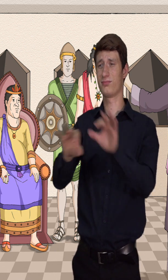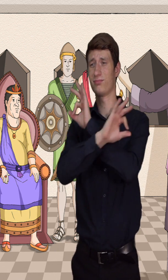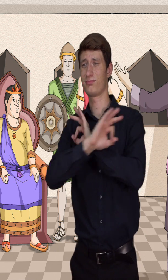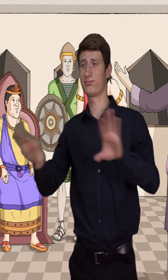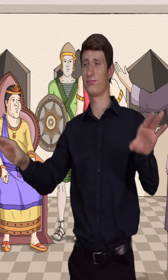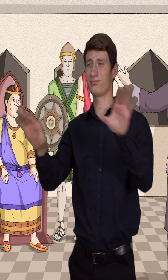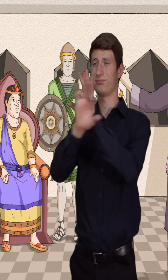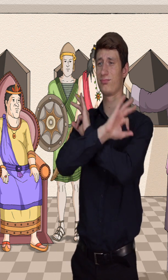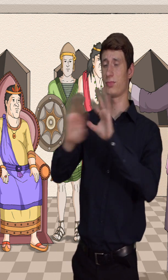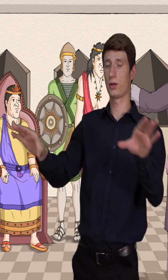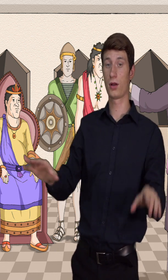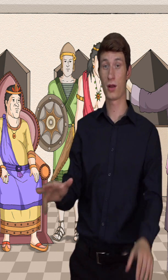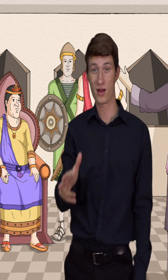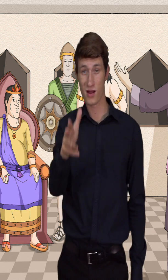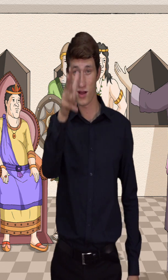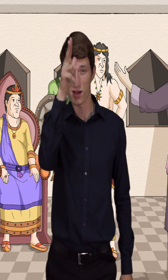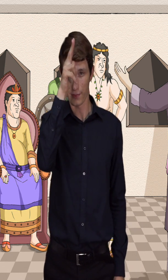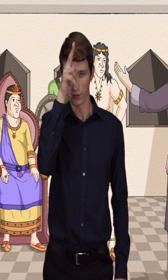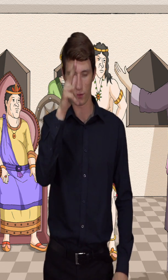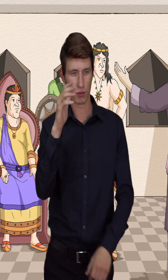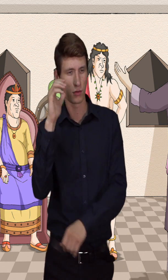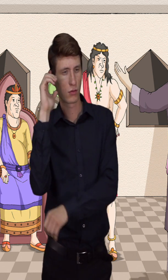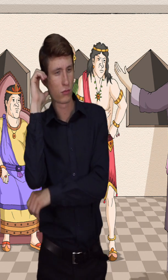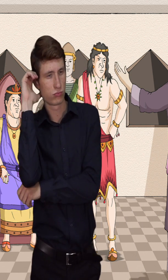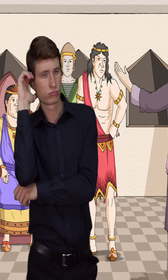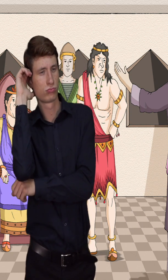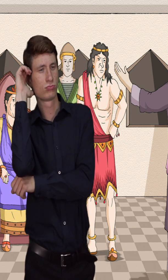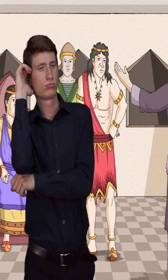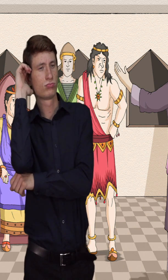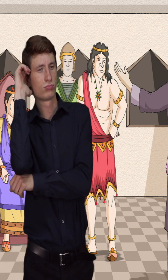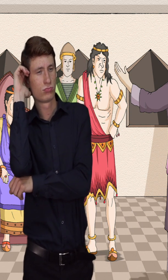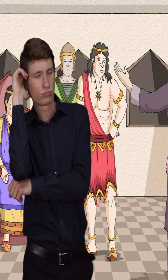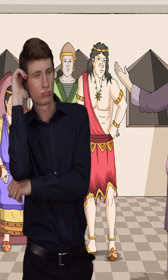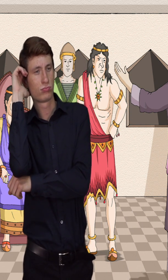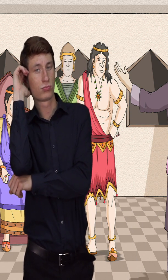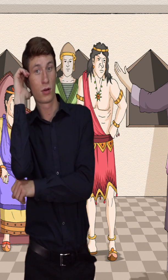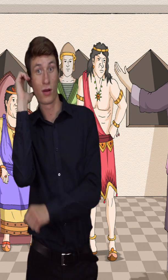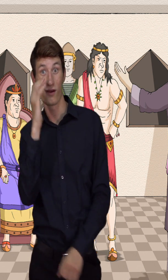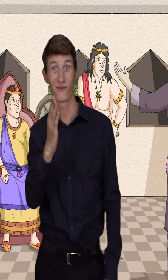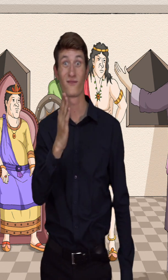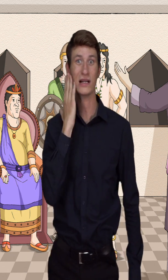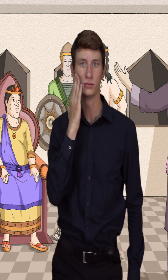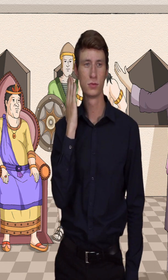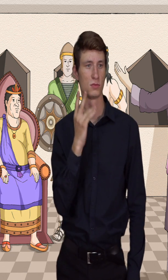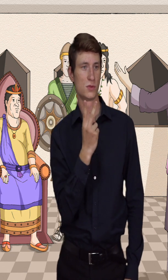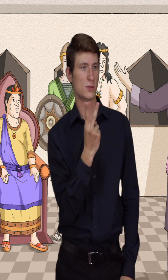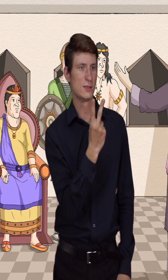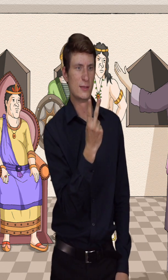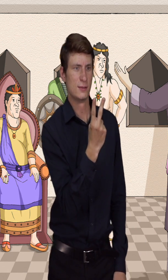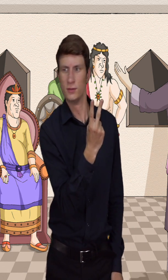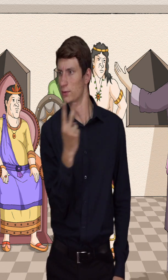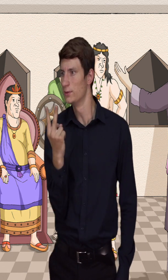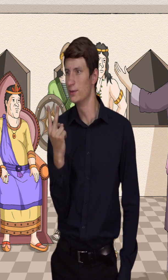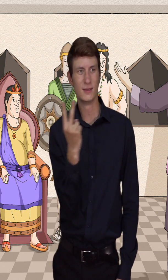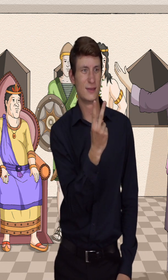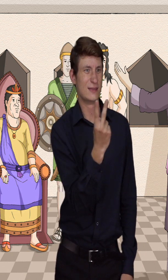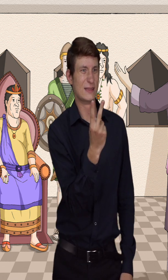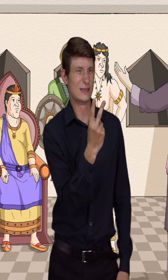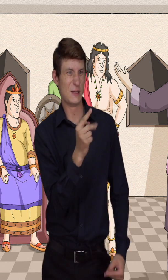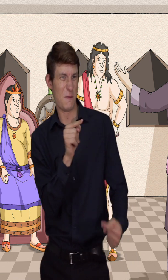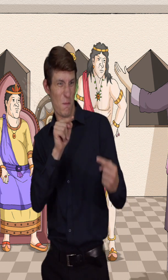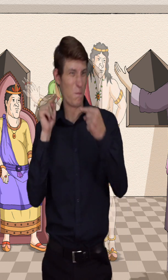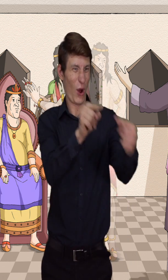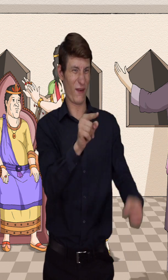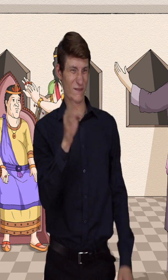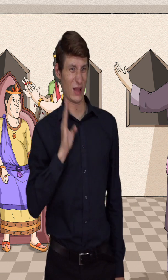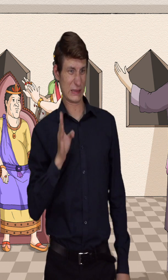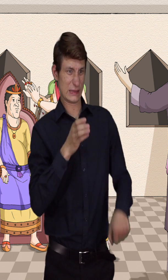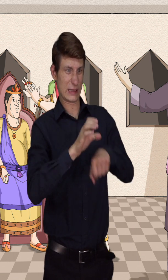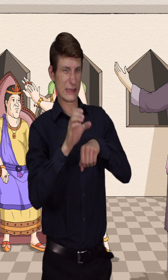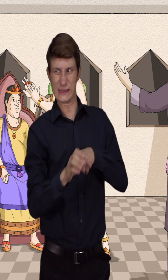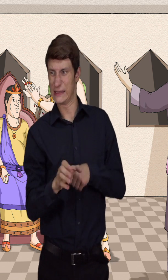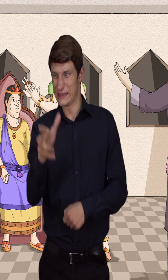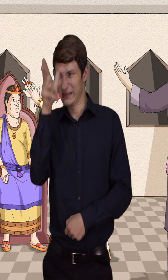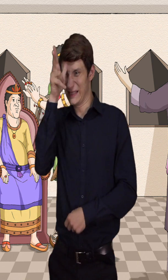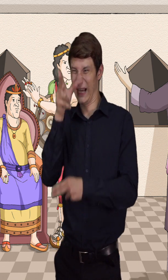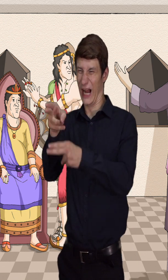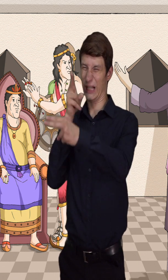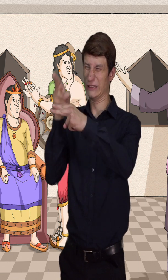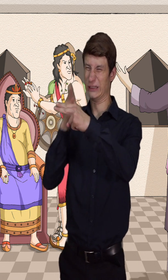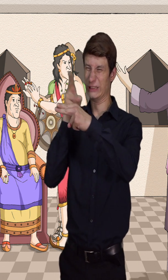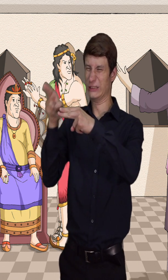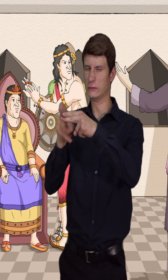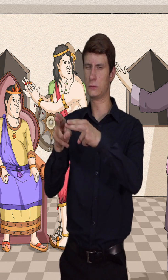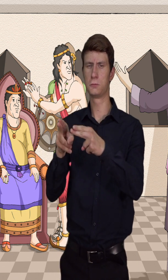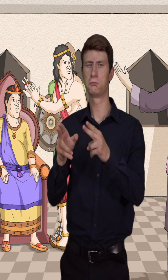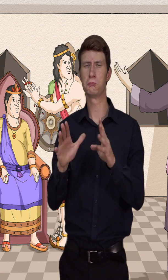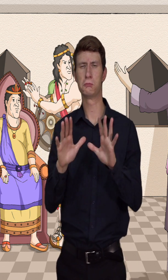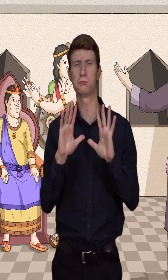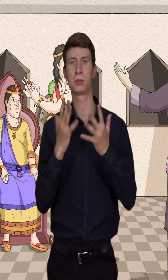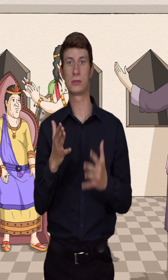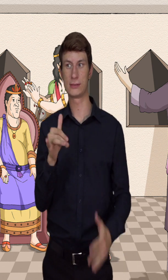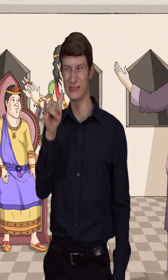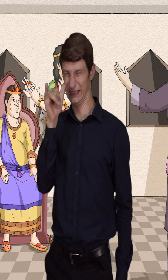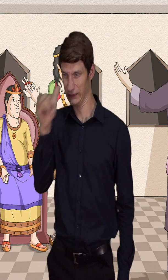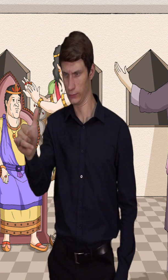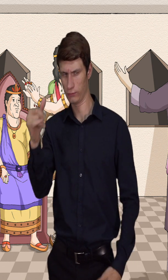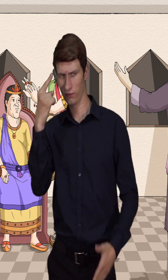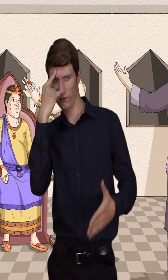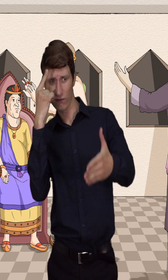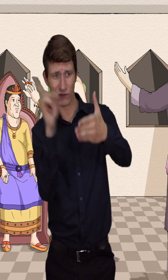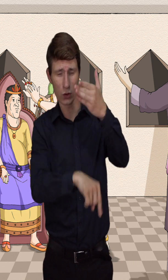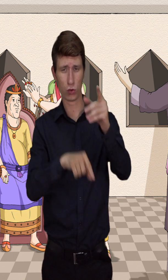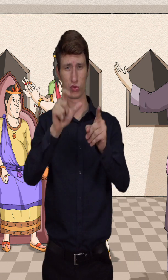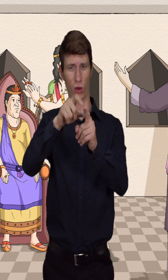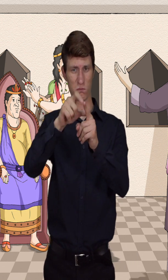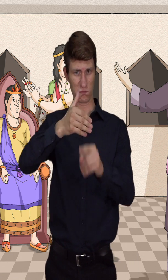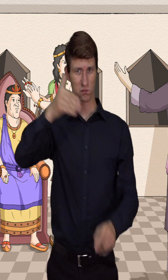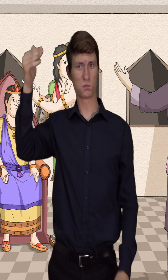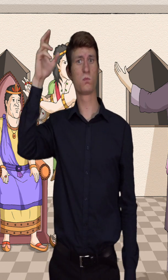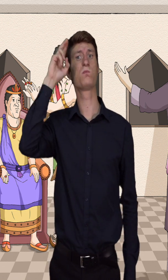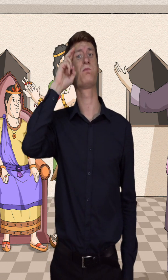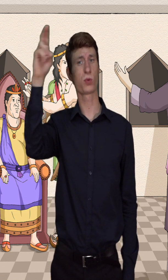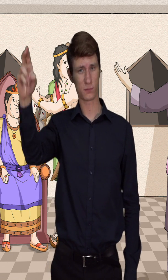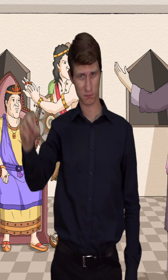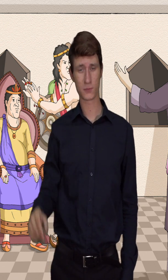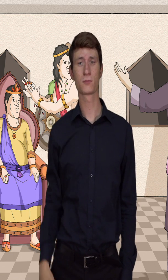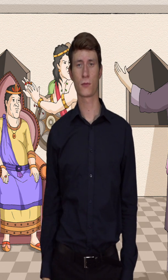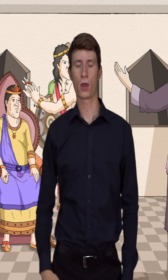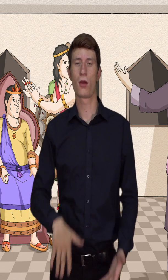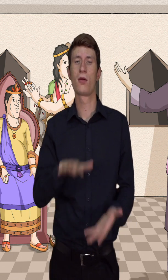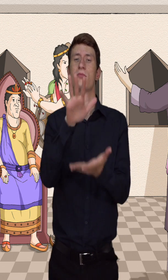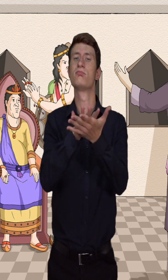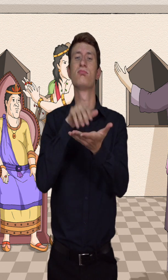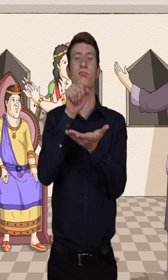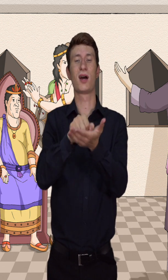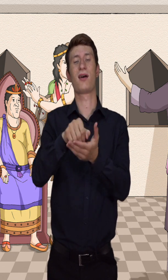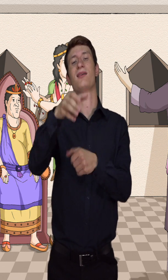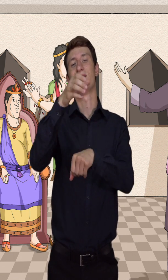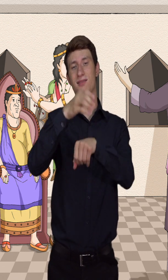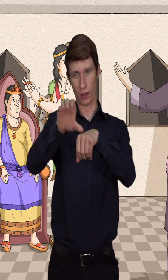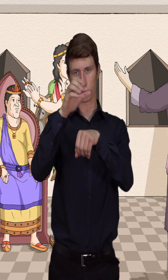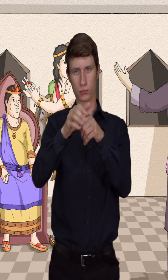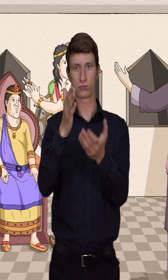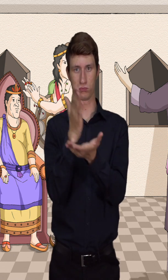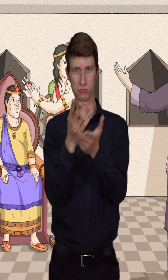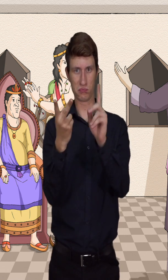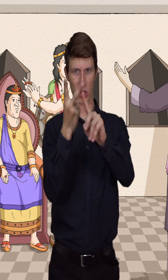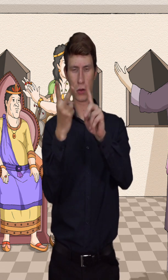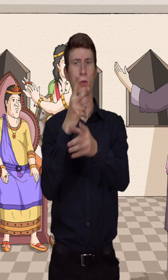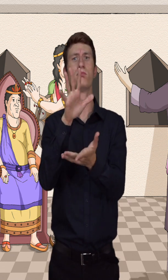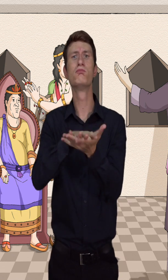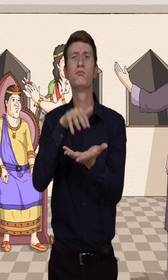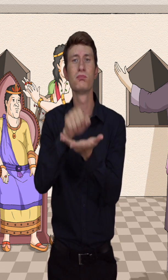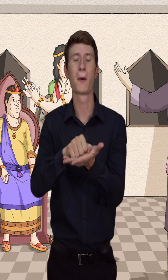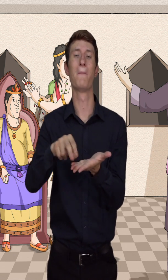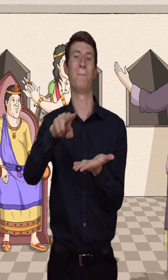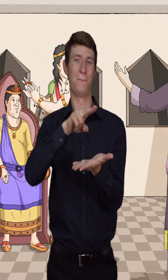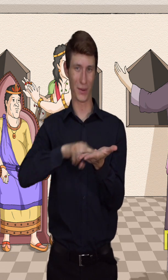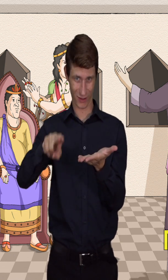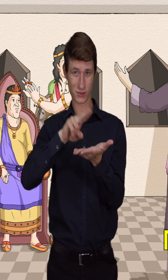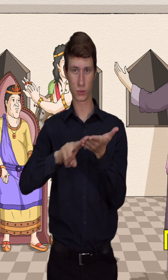But Elymas the sorcerer (for that is what his name means) opposed them and tried to turn the proconsul from the faith.